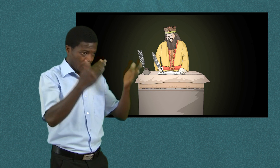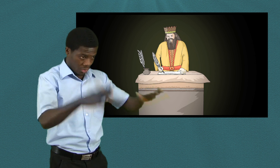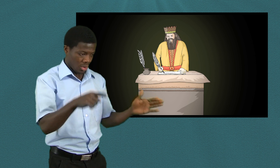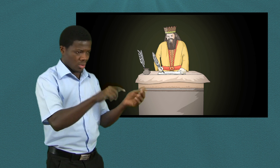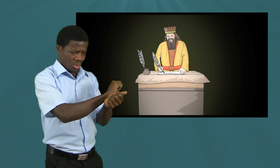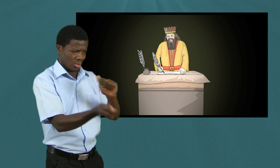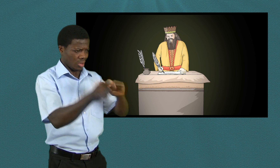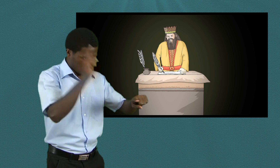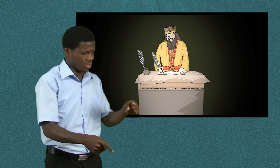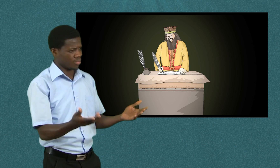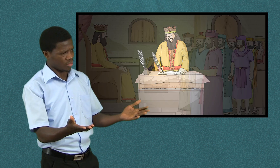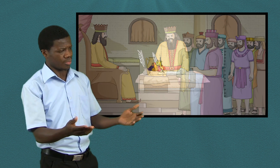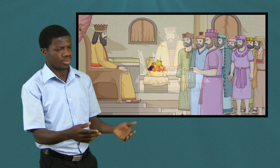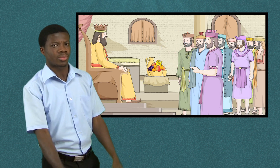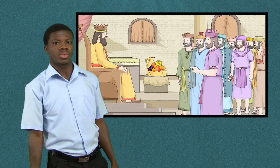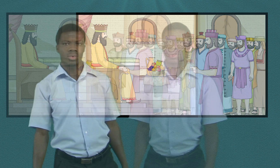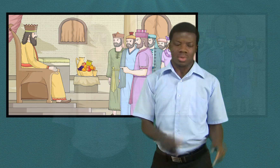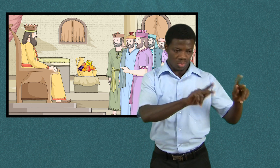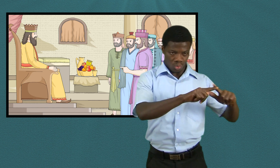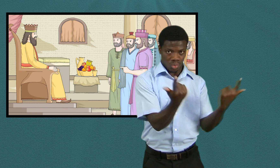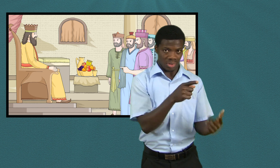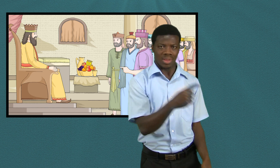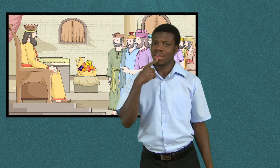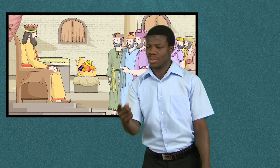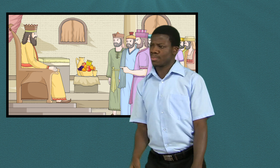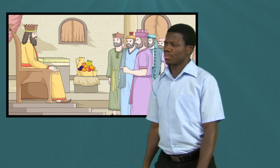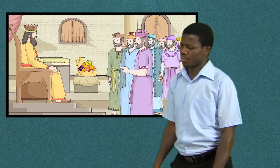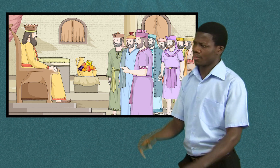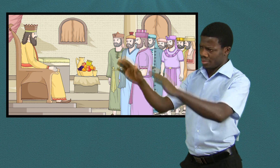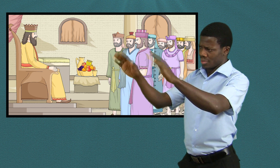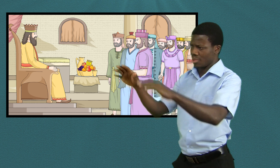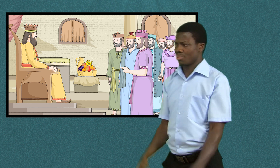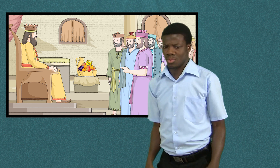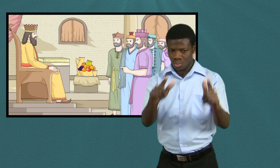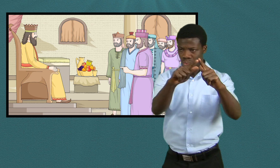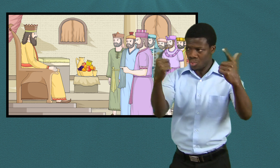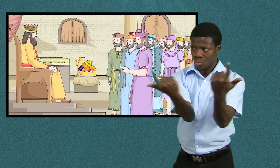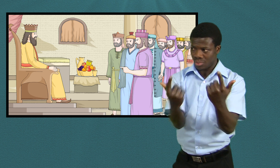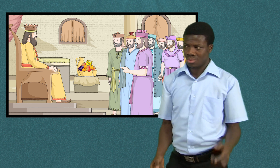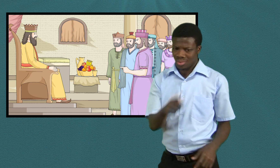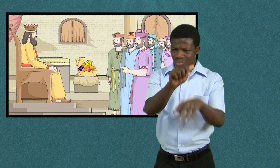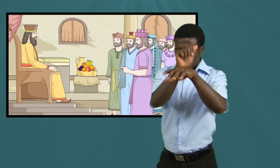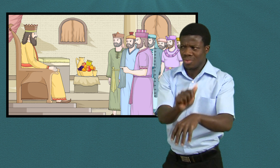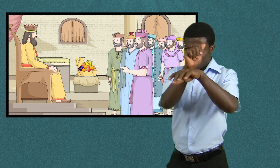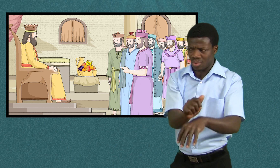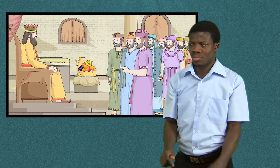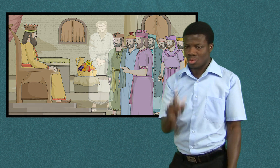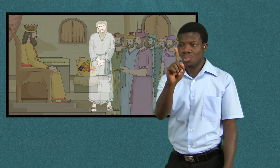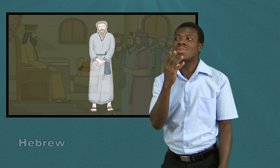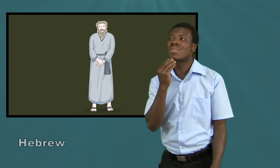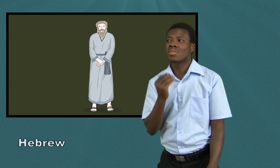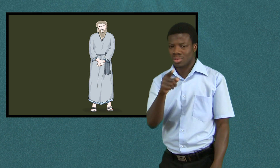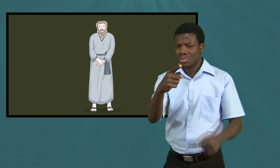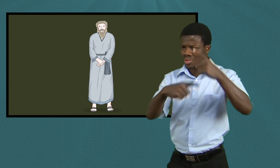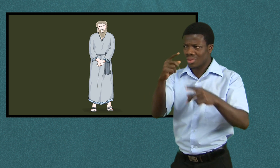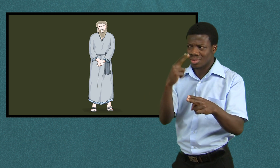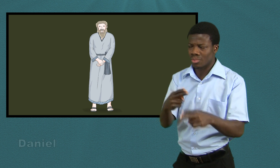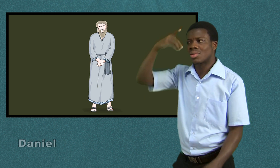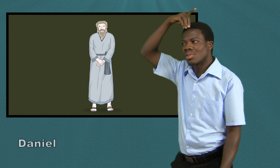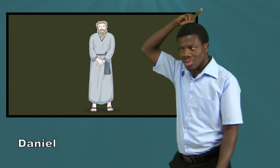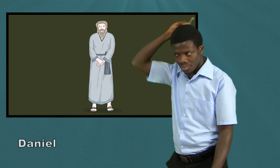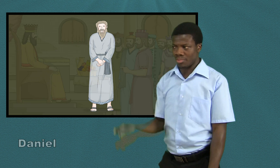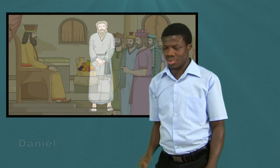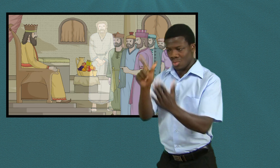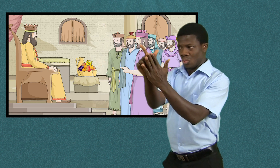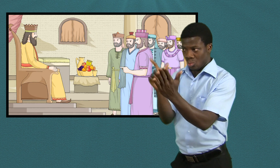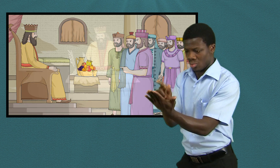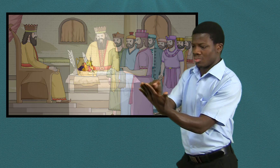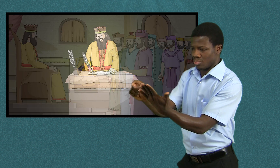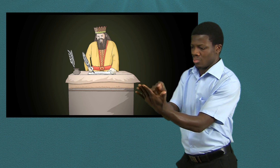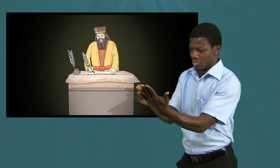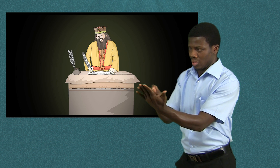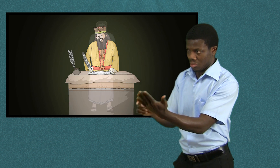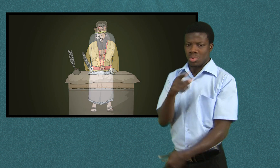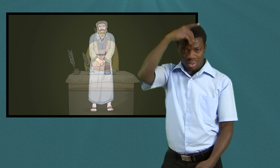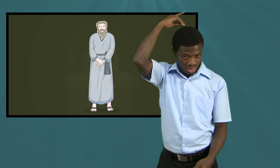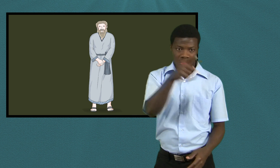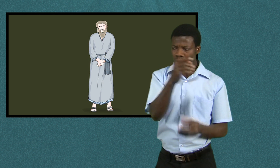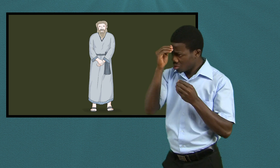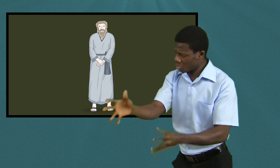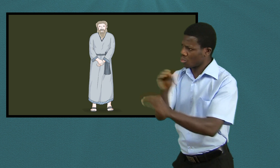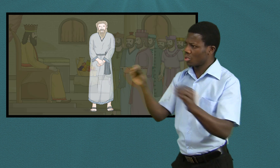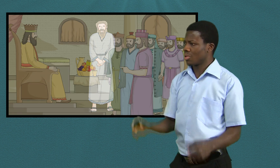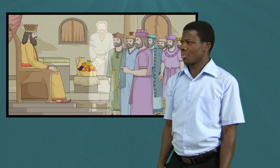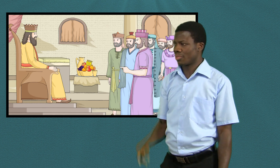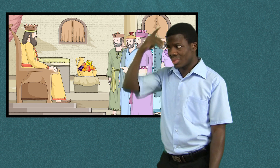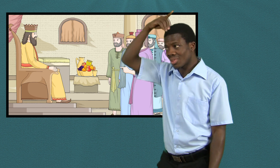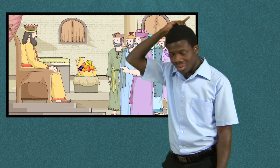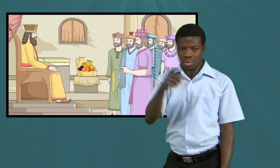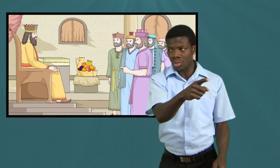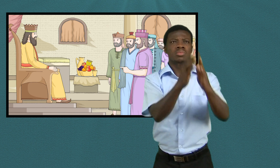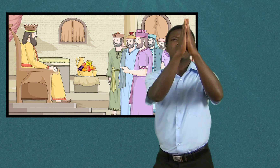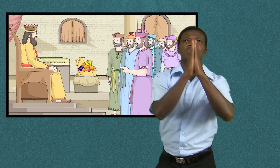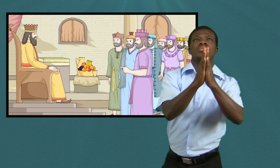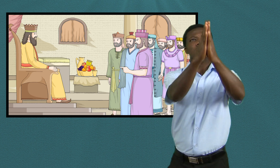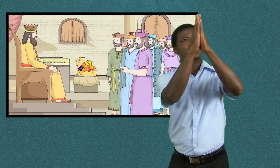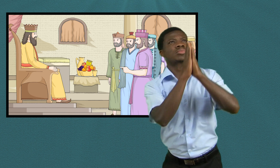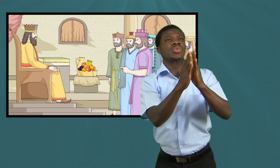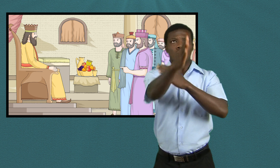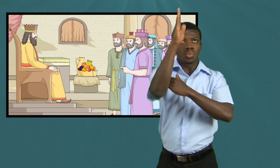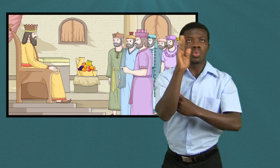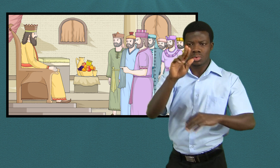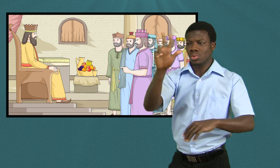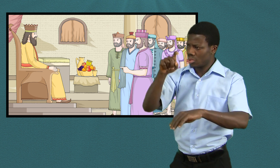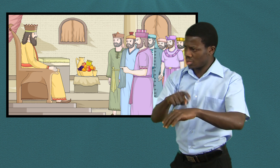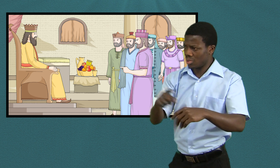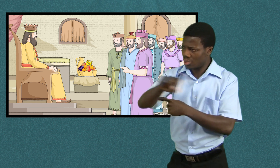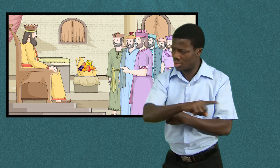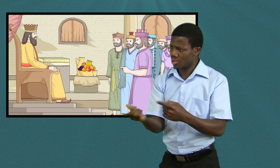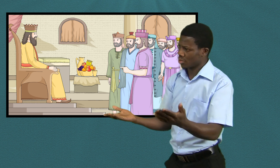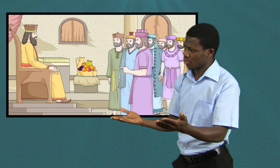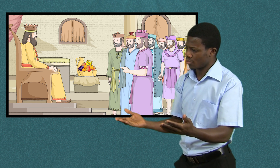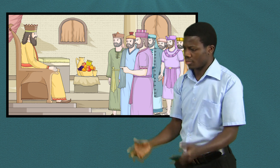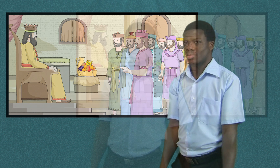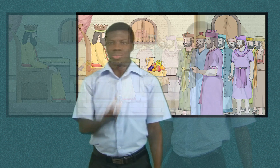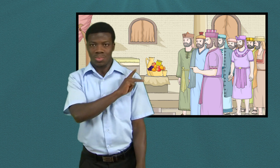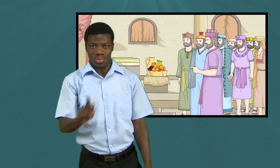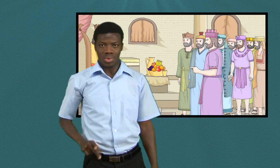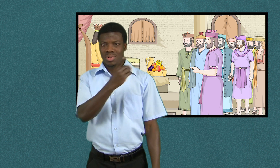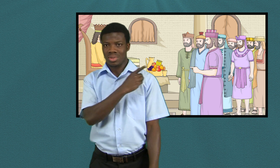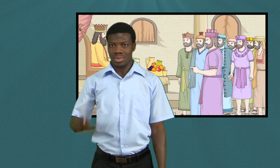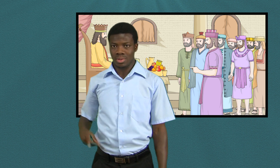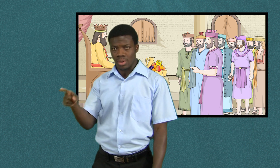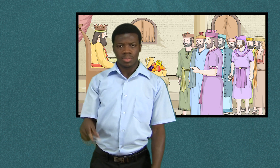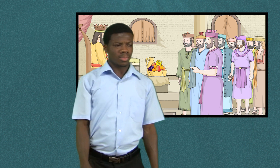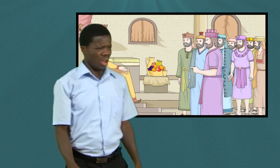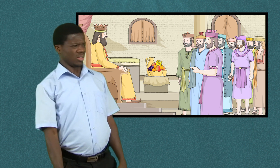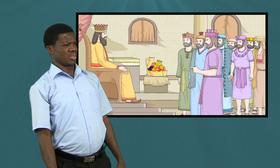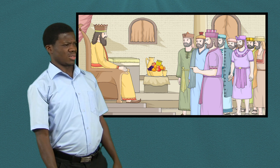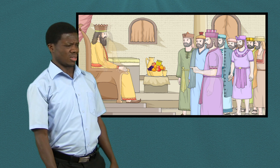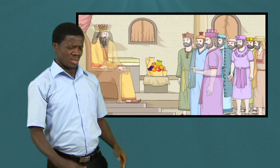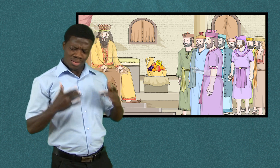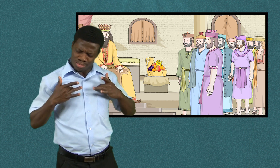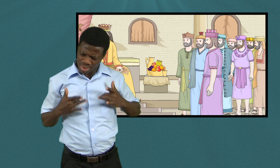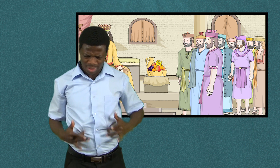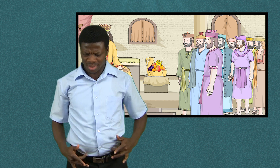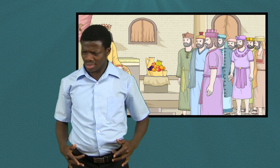Then they told the king, “Daniel, one of the exiles from Judah, shows no regard for you, O king, or for the decree that you have signed.